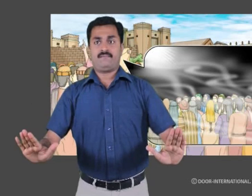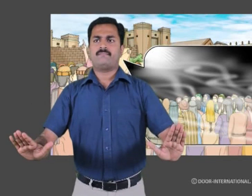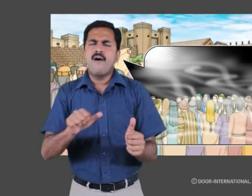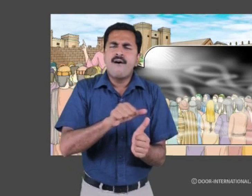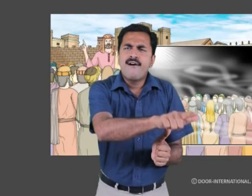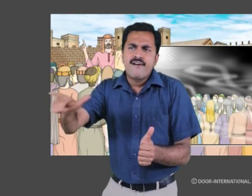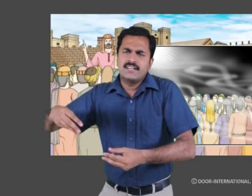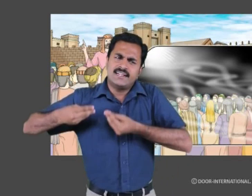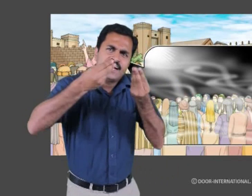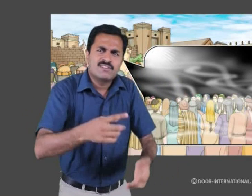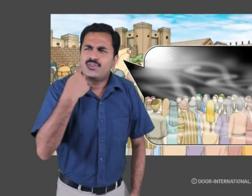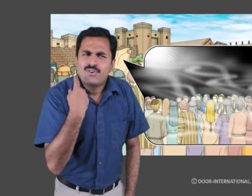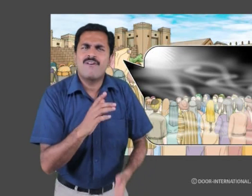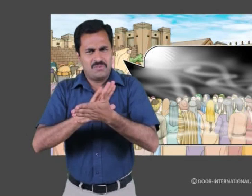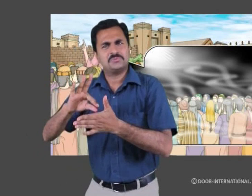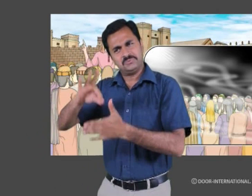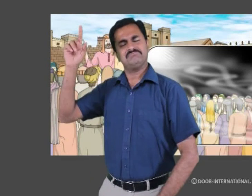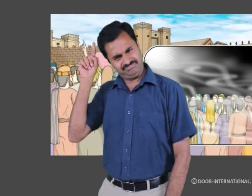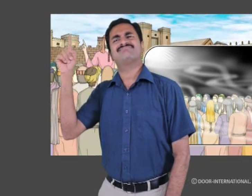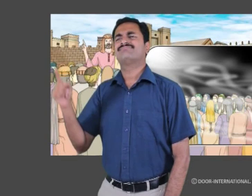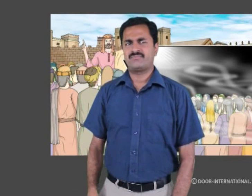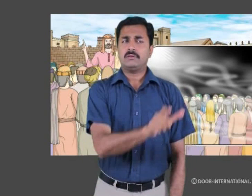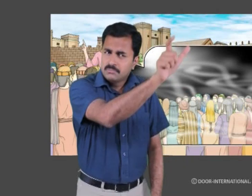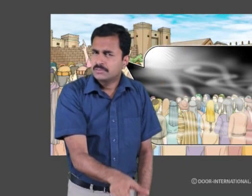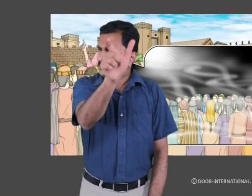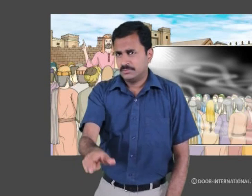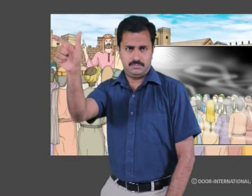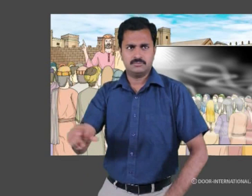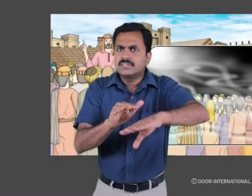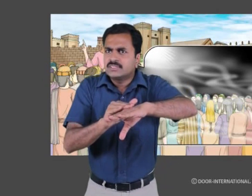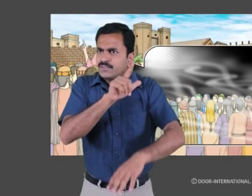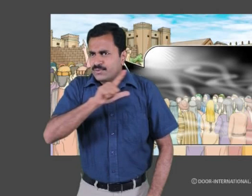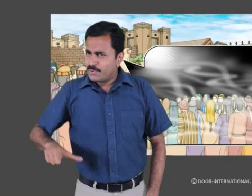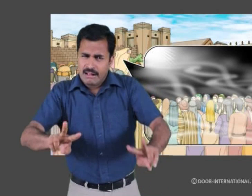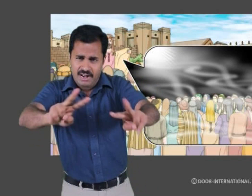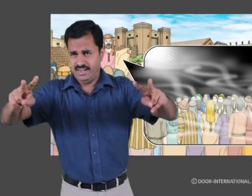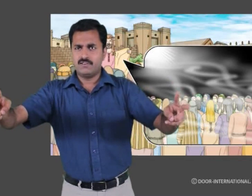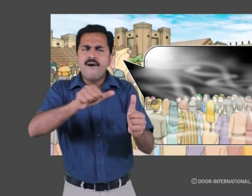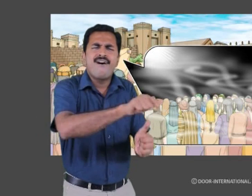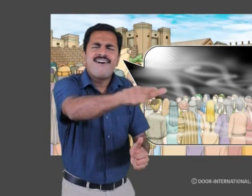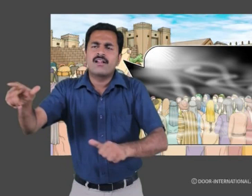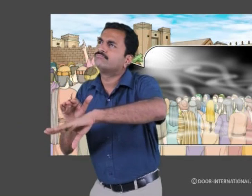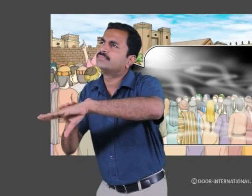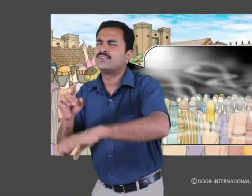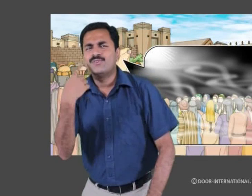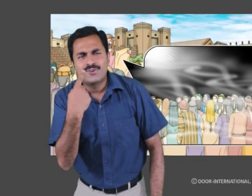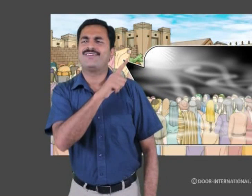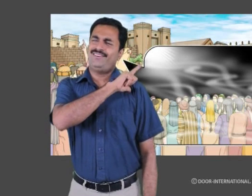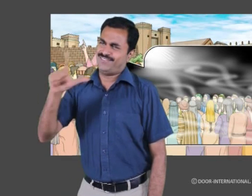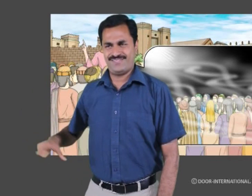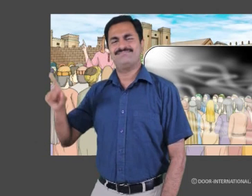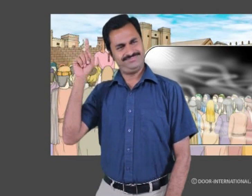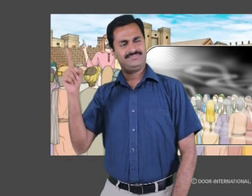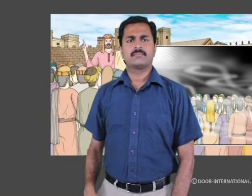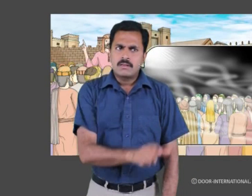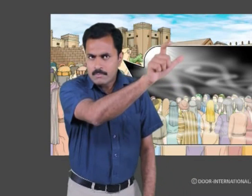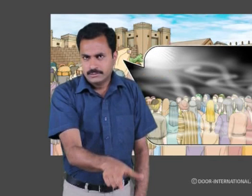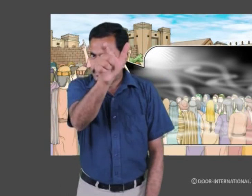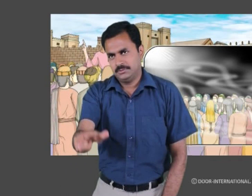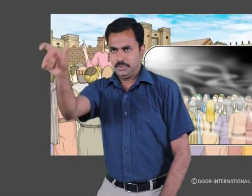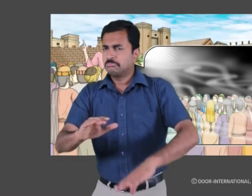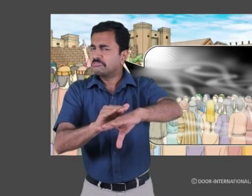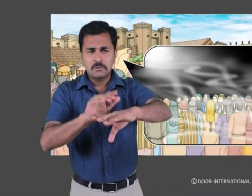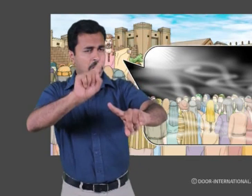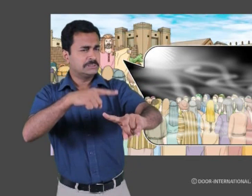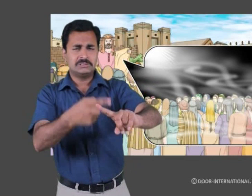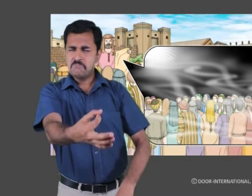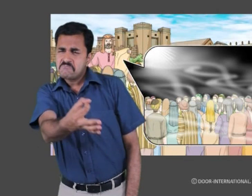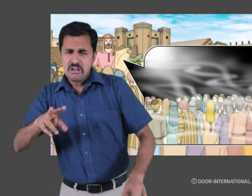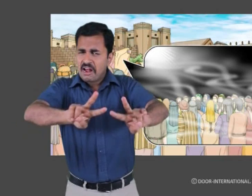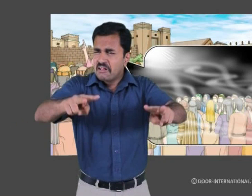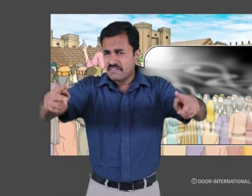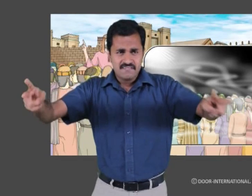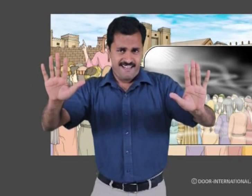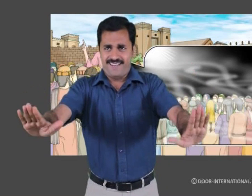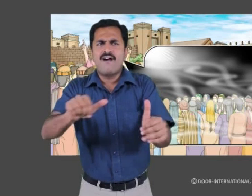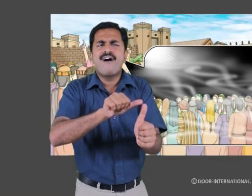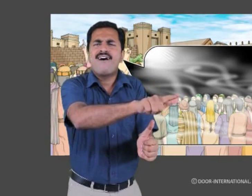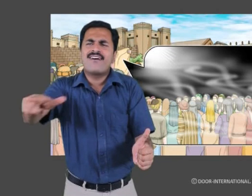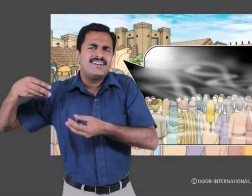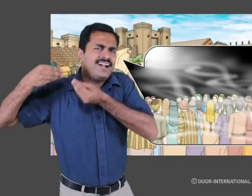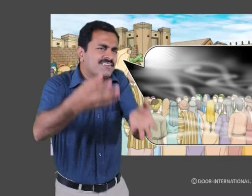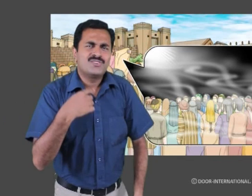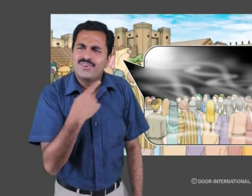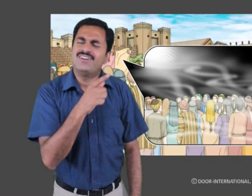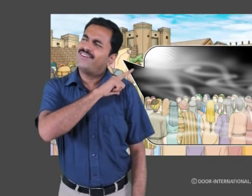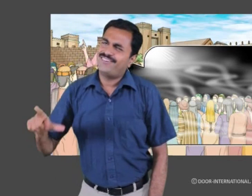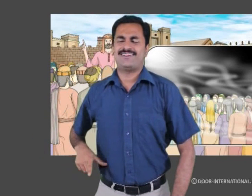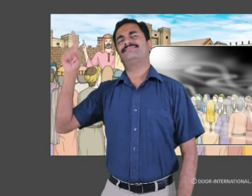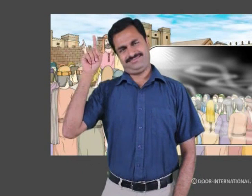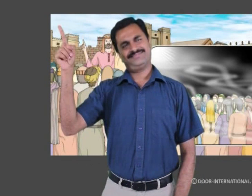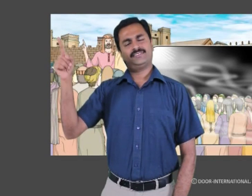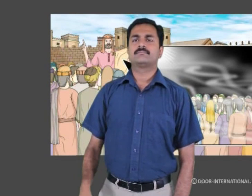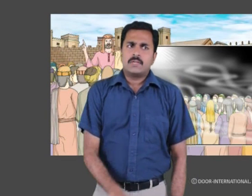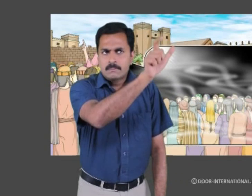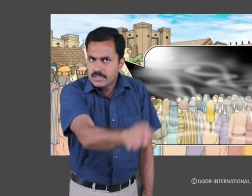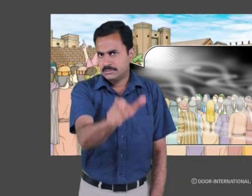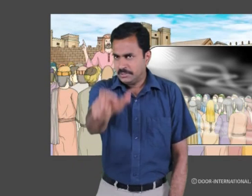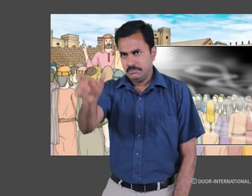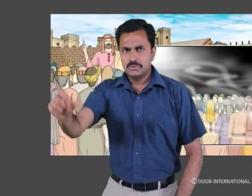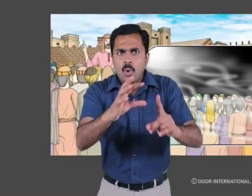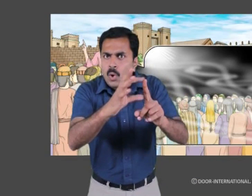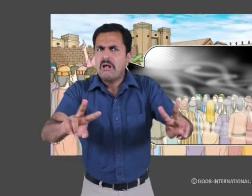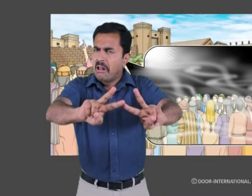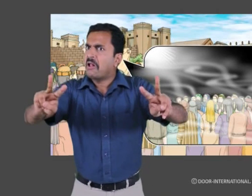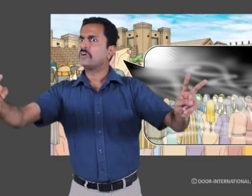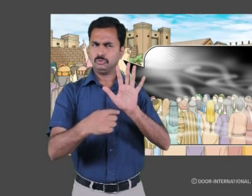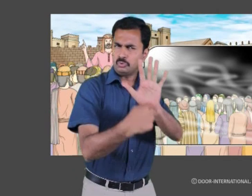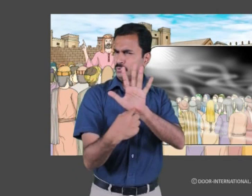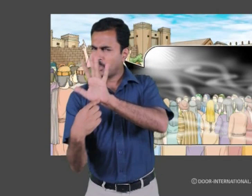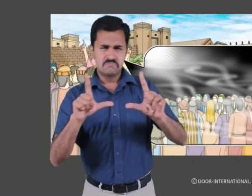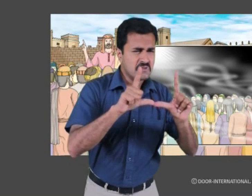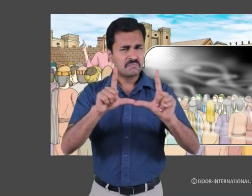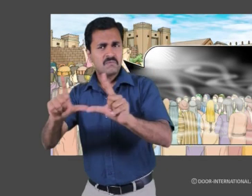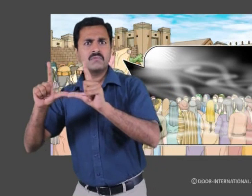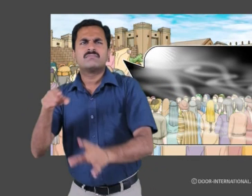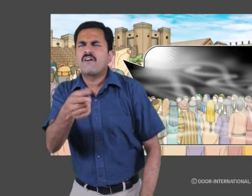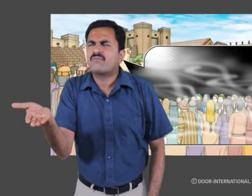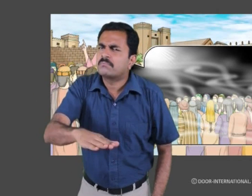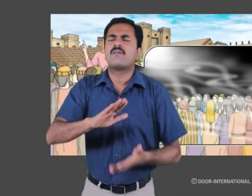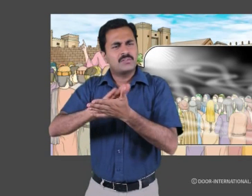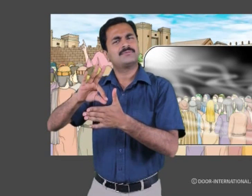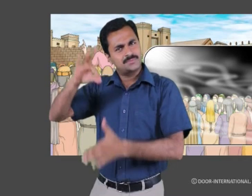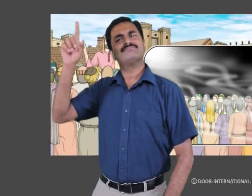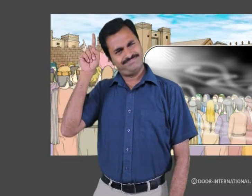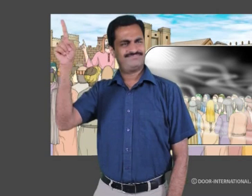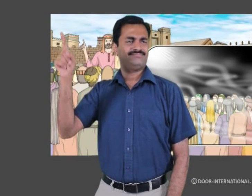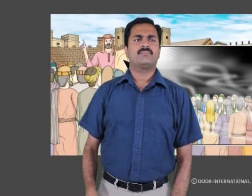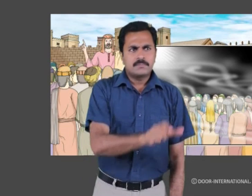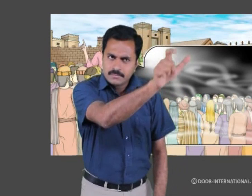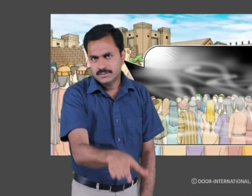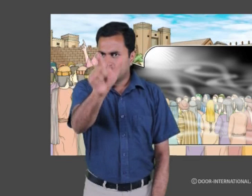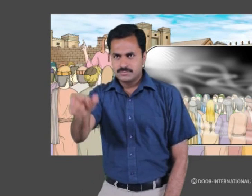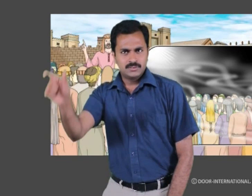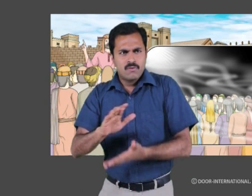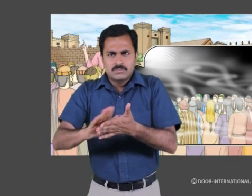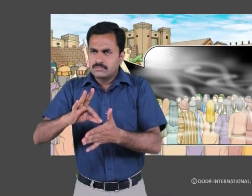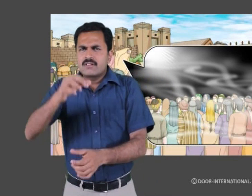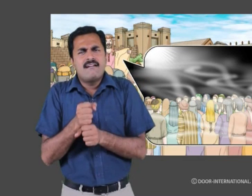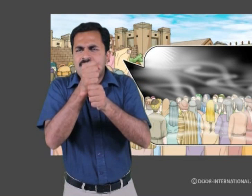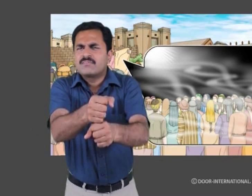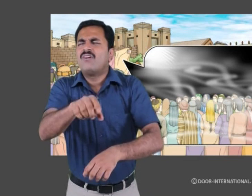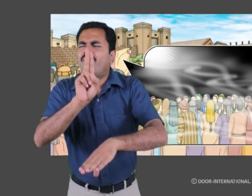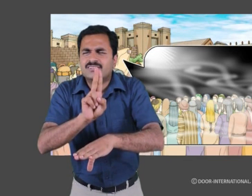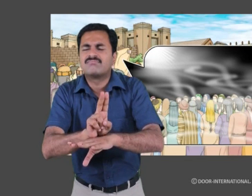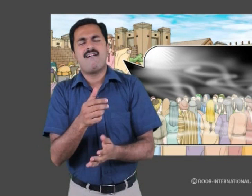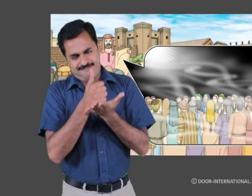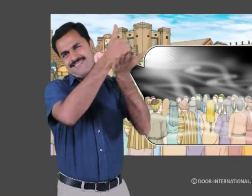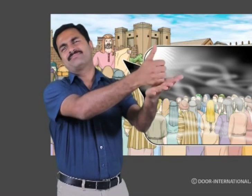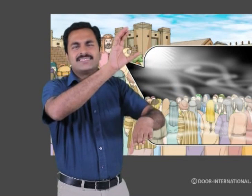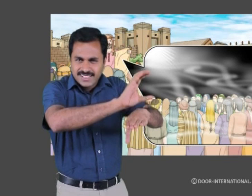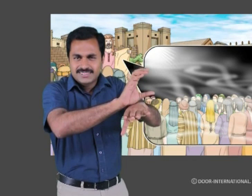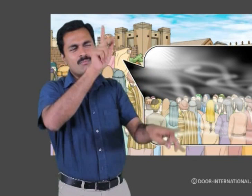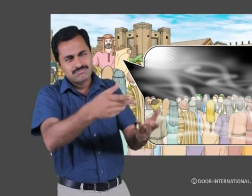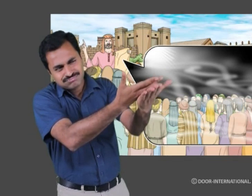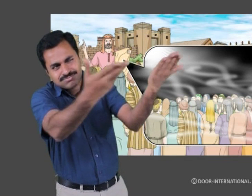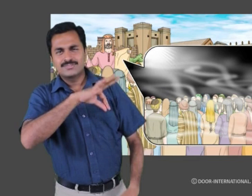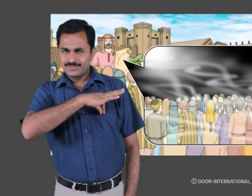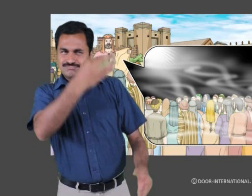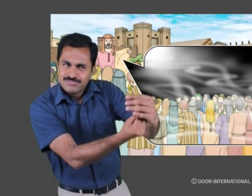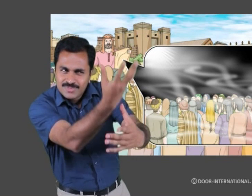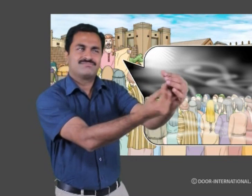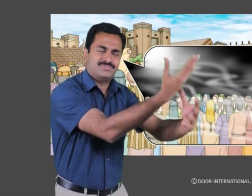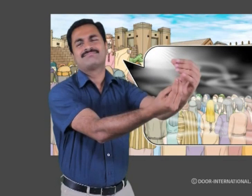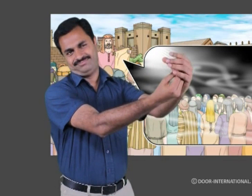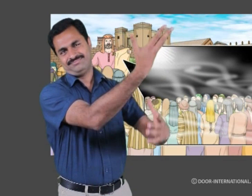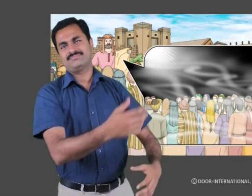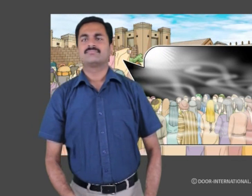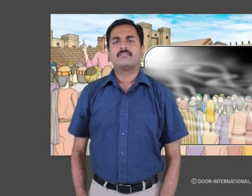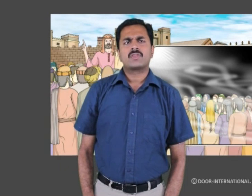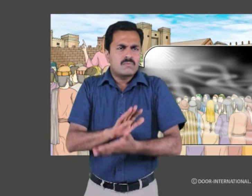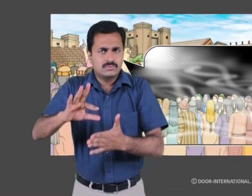There are different ministries, but the same Lord. There are different ways of working, but the same God works all things in all people. Now to each one the manifestation of the Spirit is given for the common good.